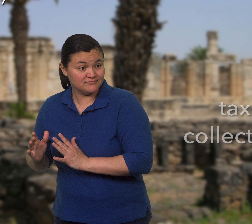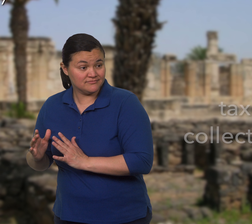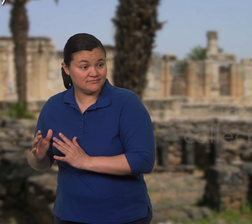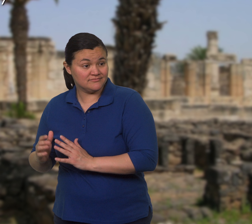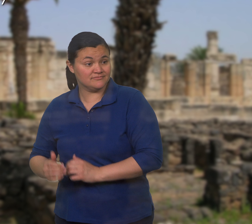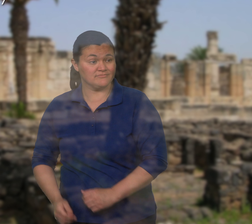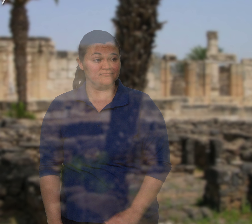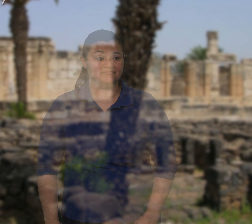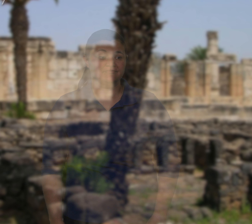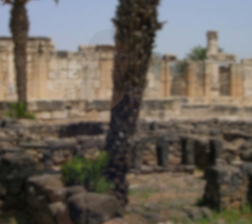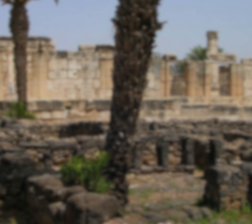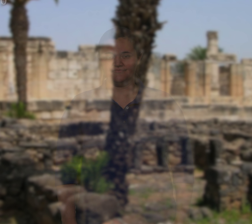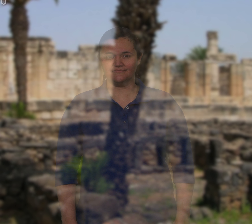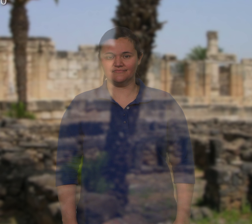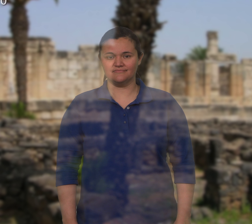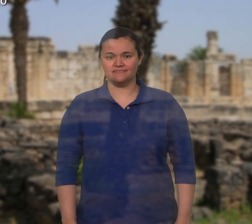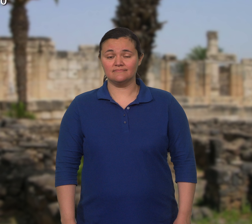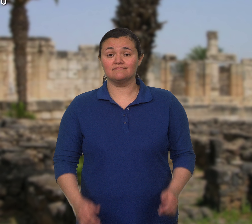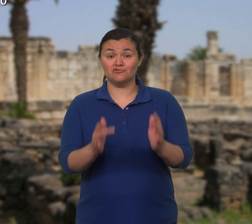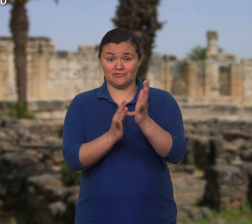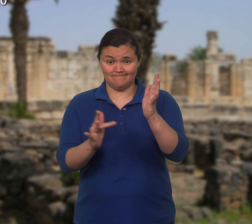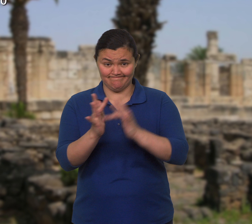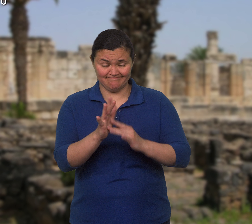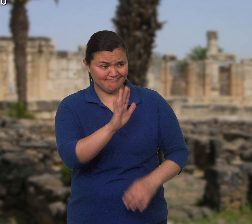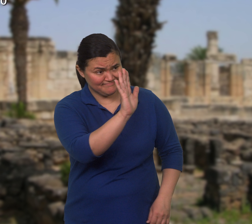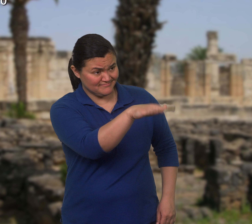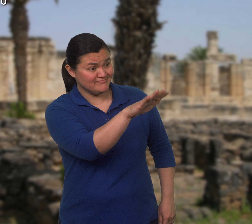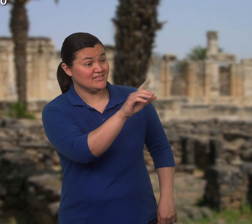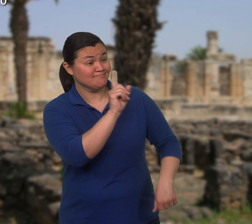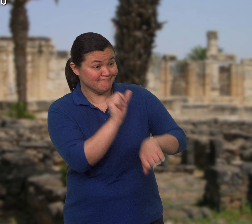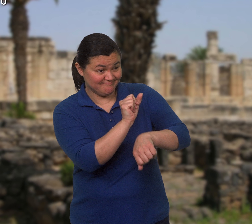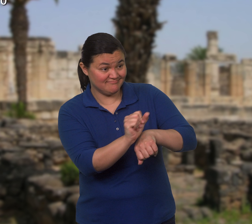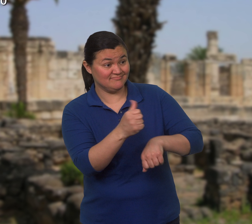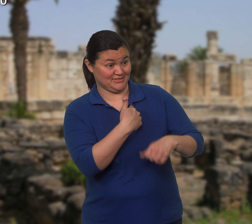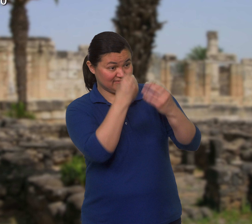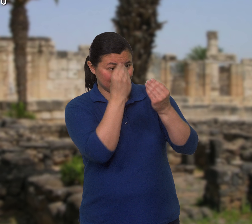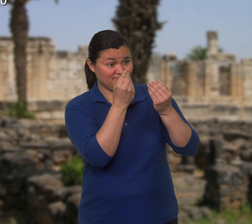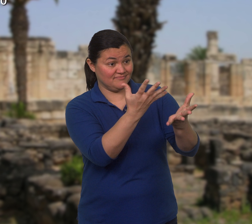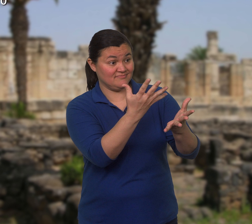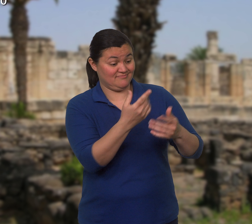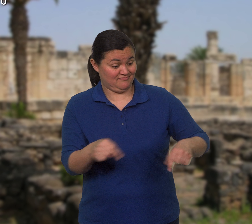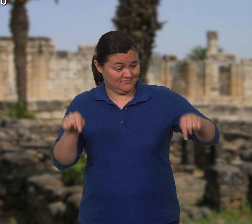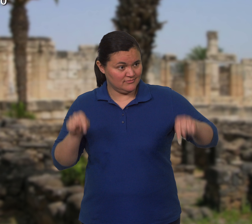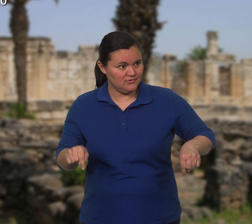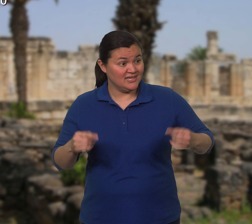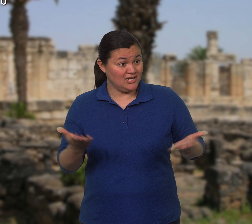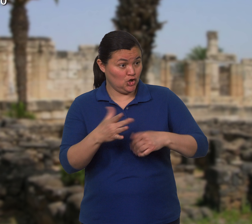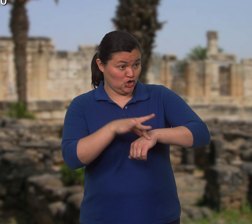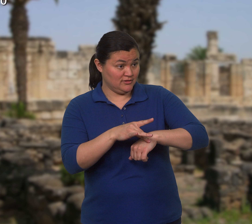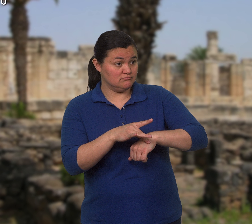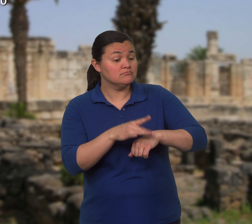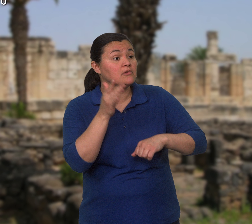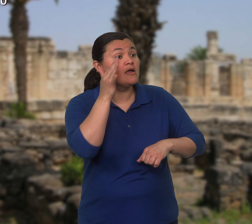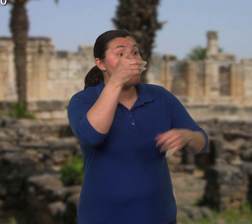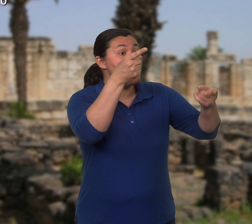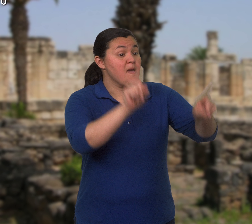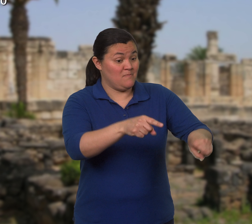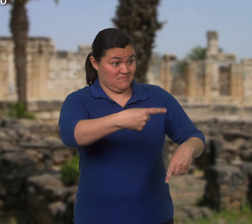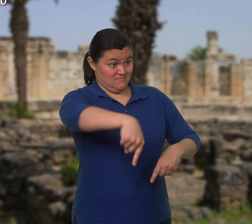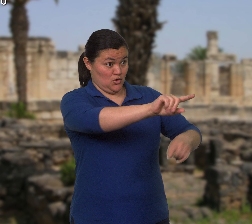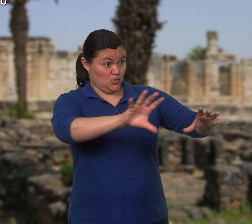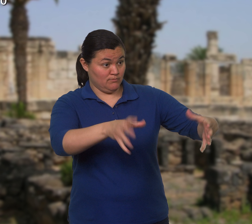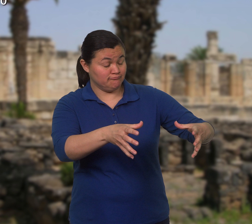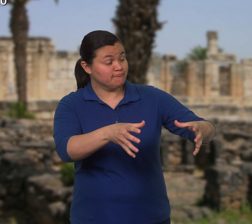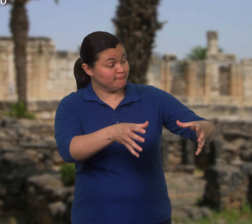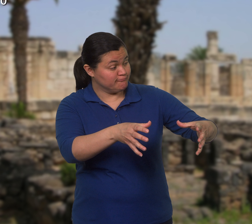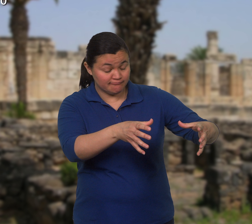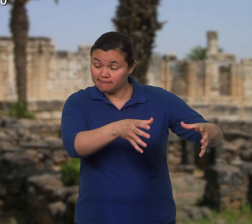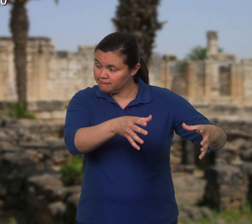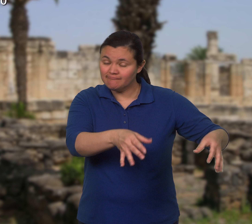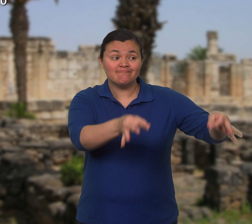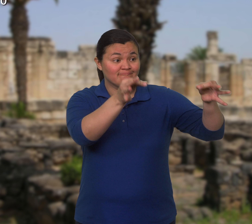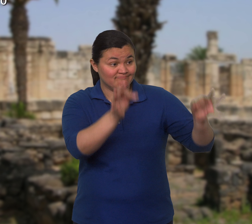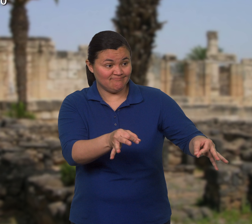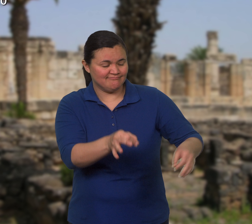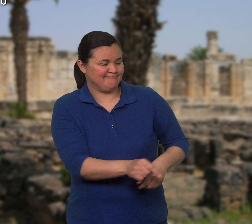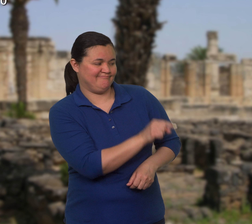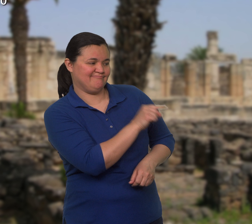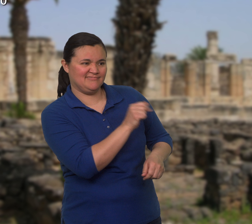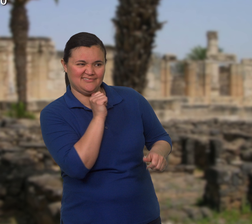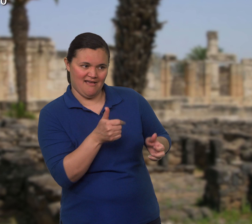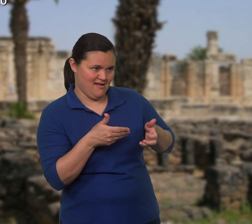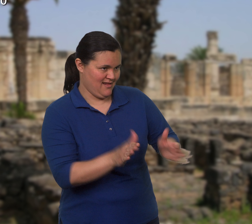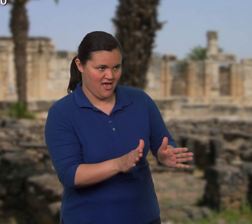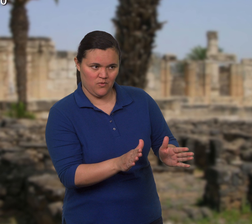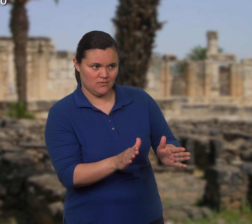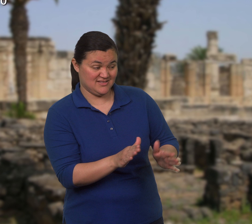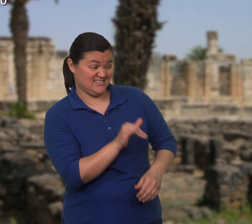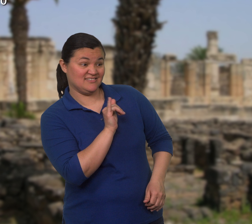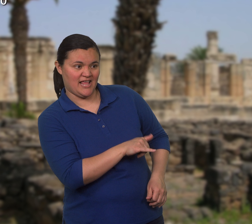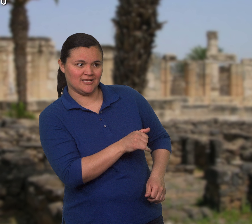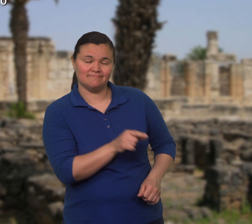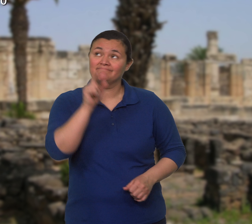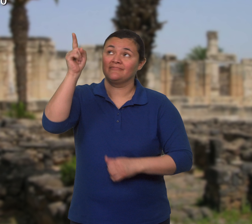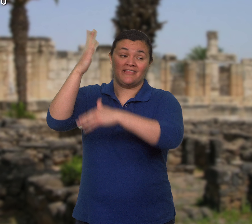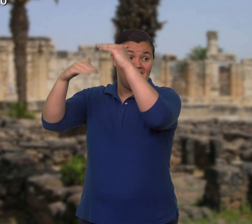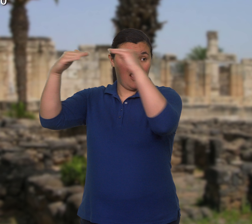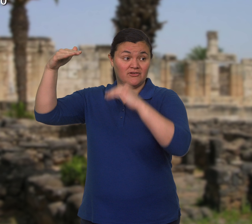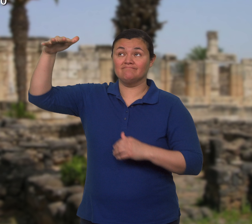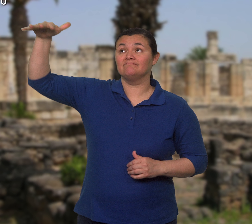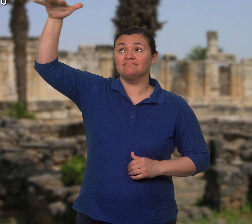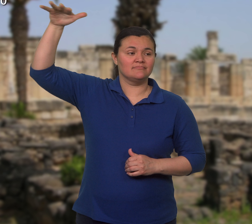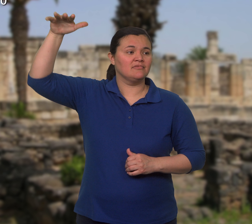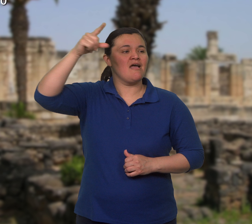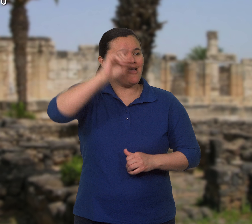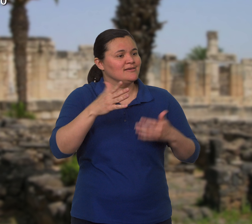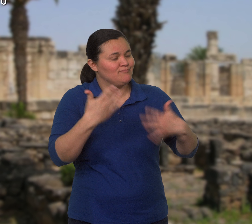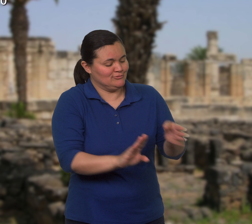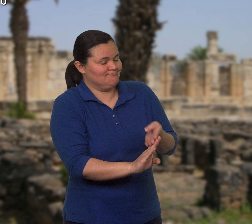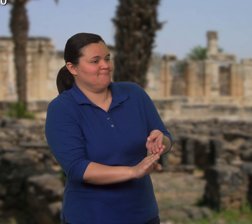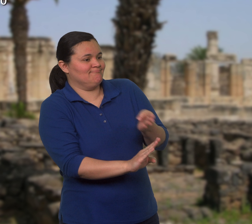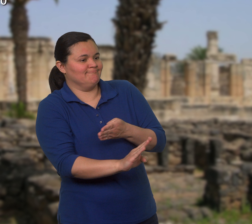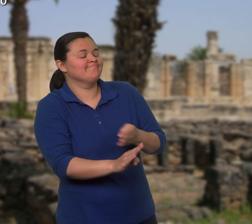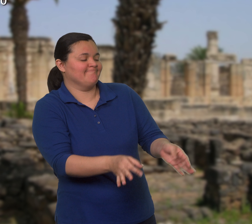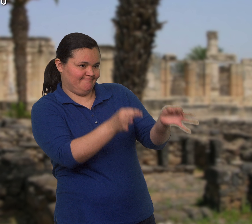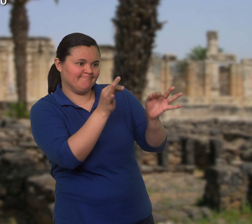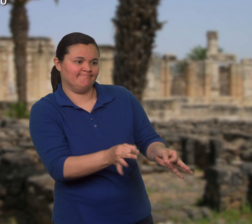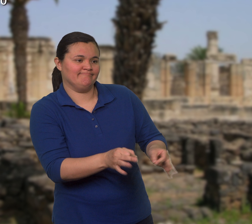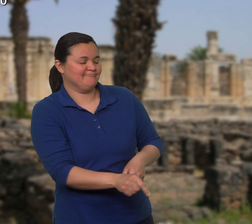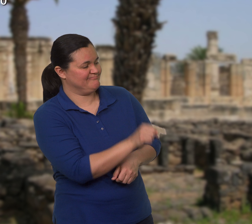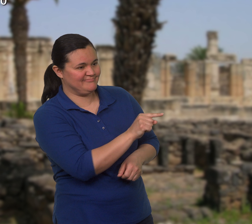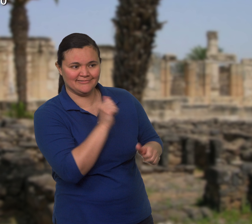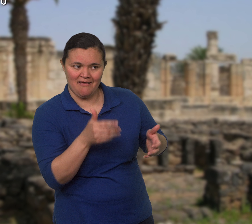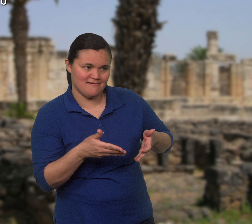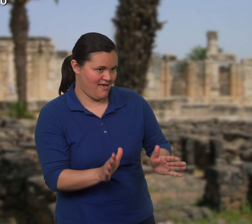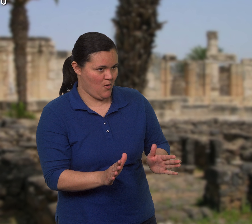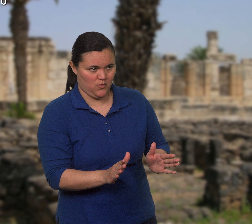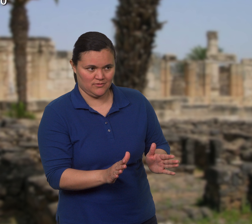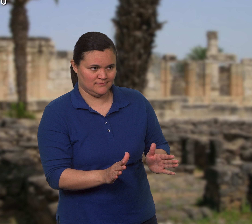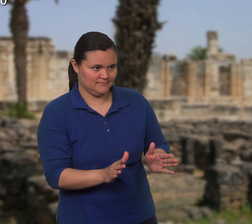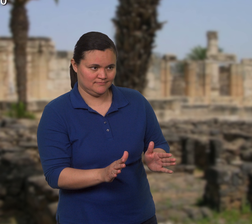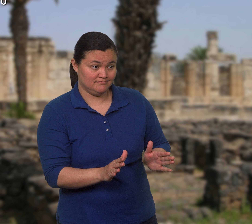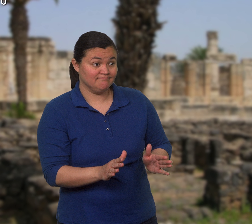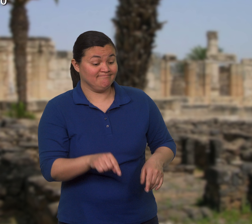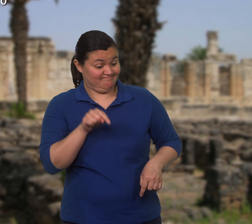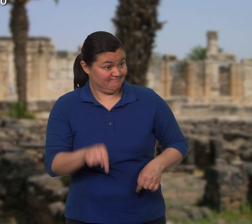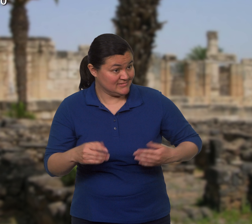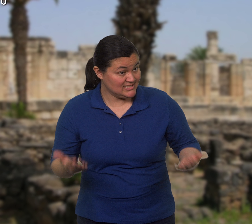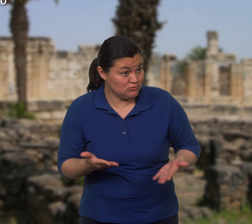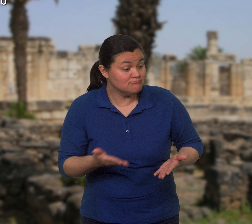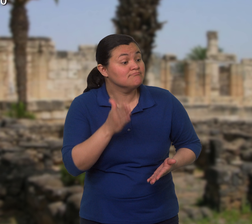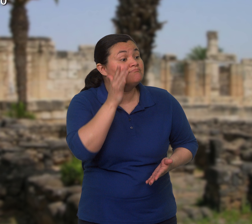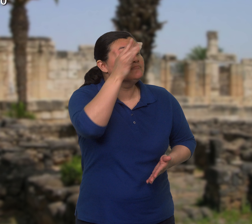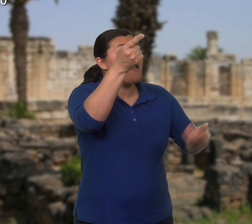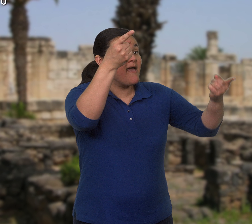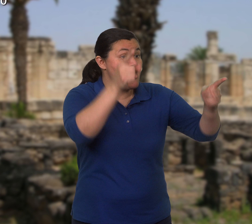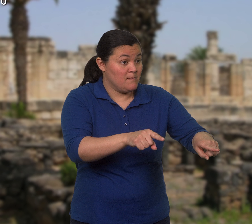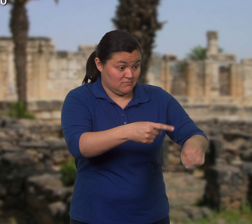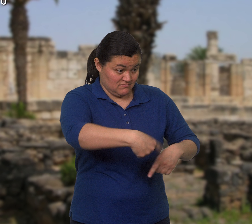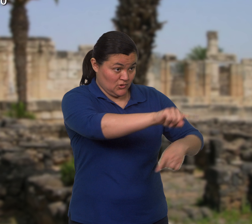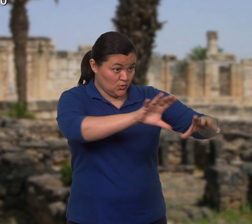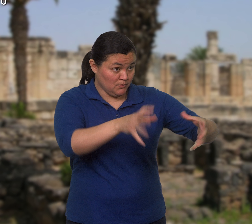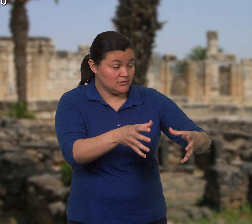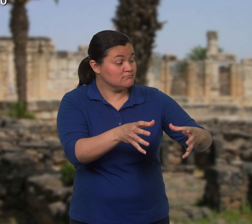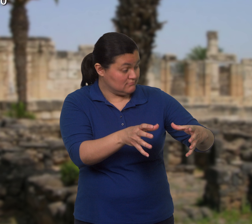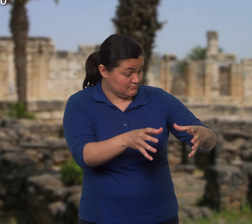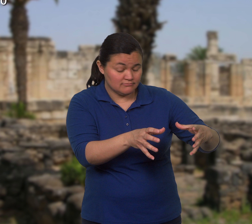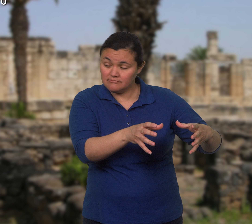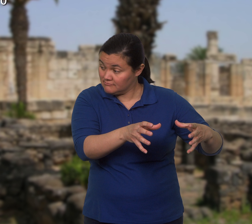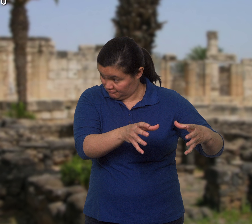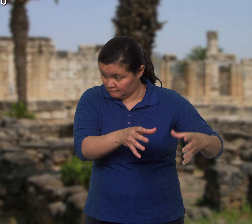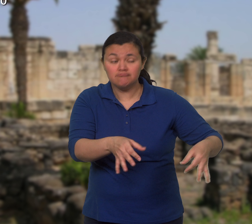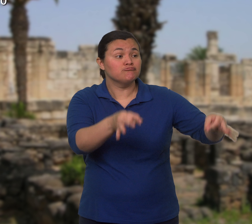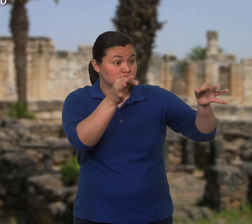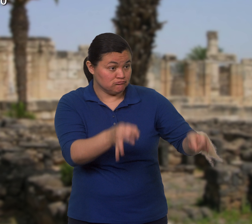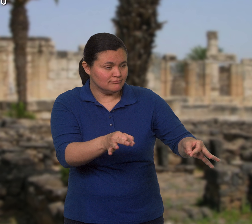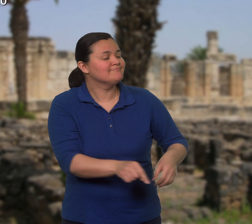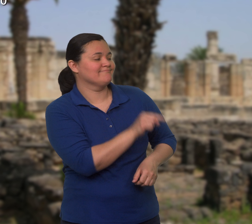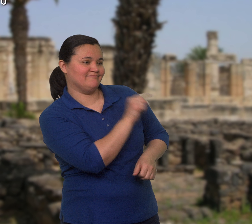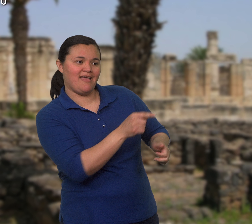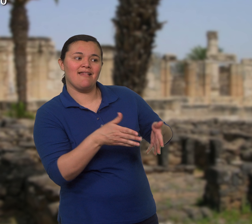Truly I tell you, whatever you bind on earth will be bound in heaven, and whatever you loose on earth will be loosed in heaven.